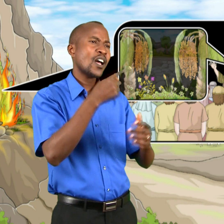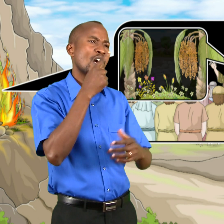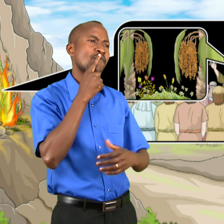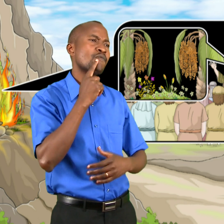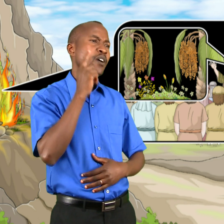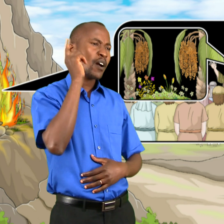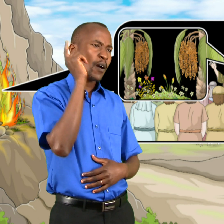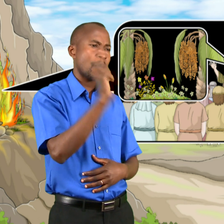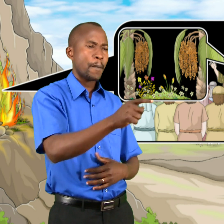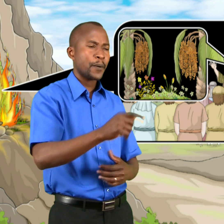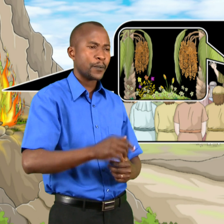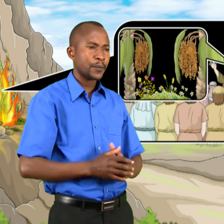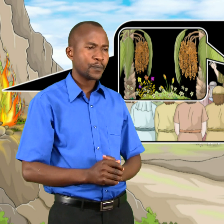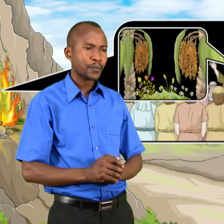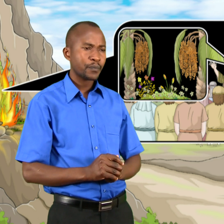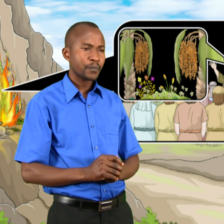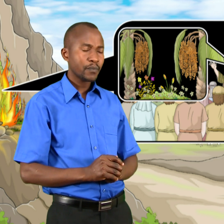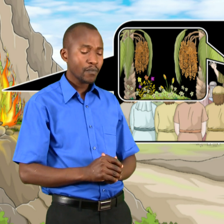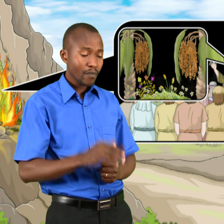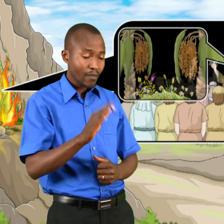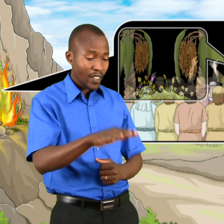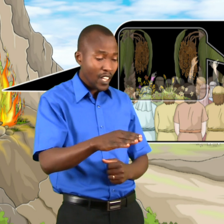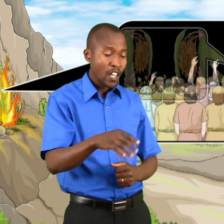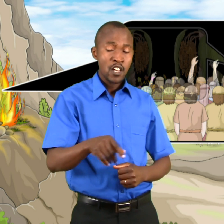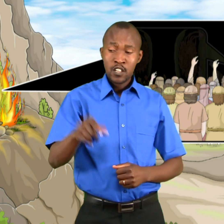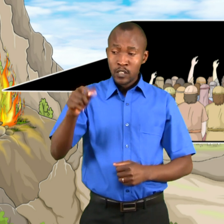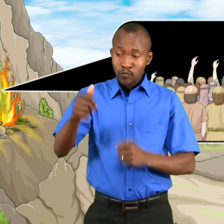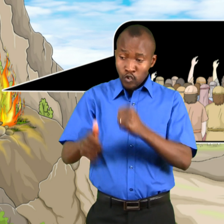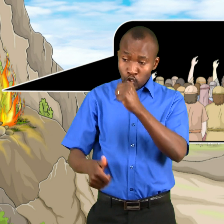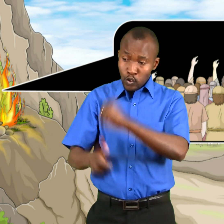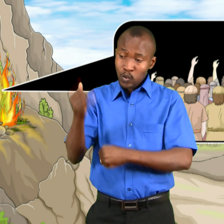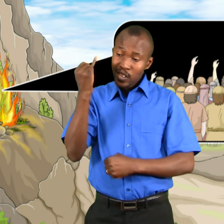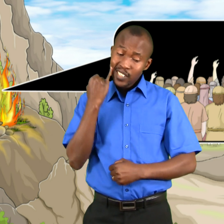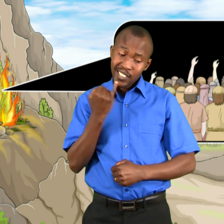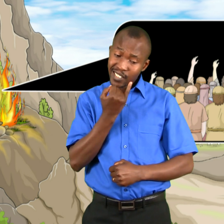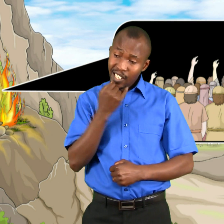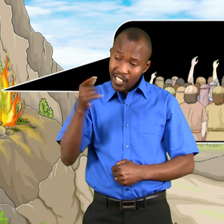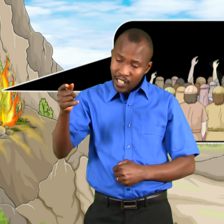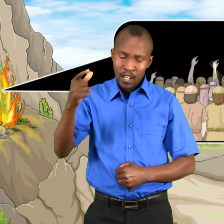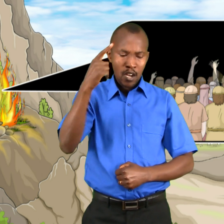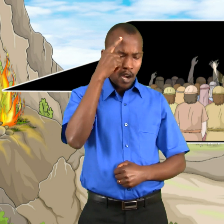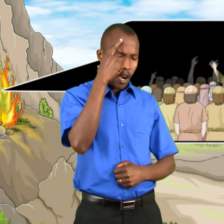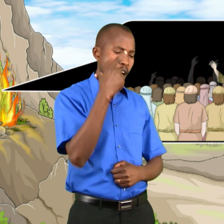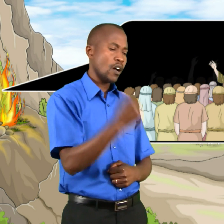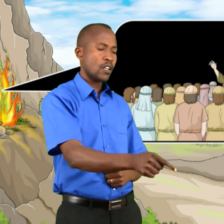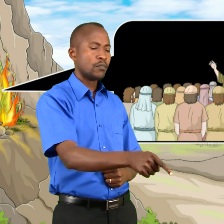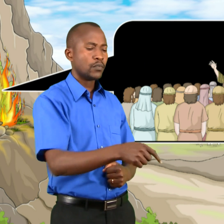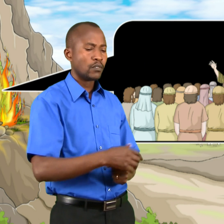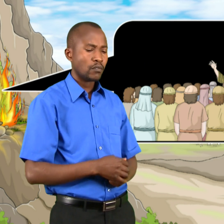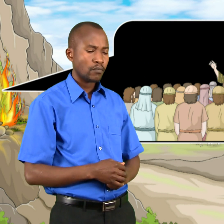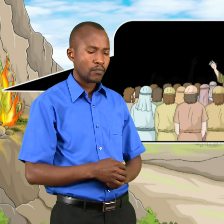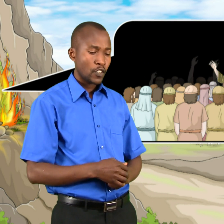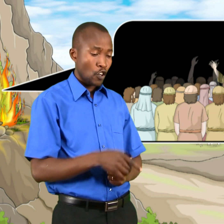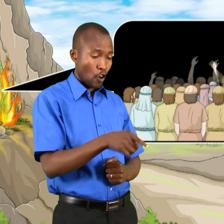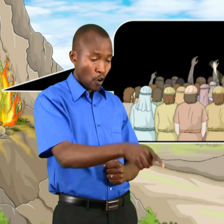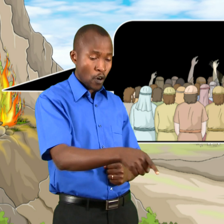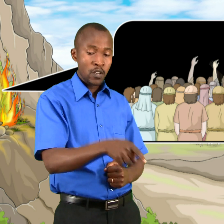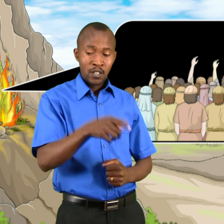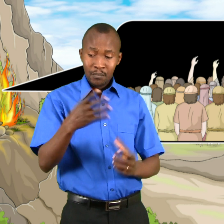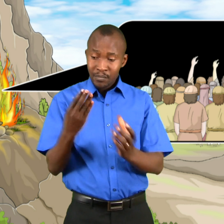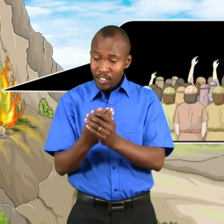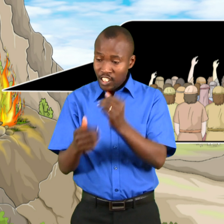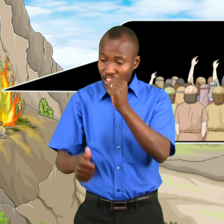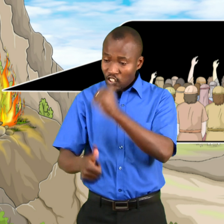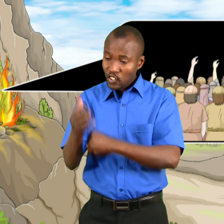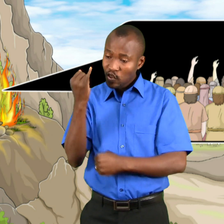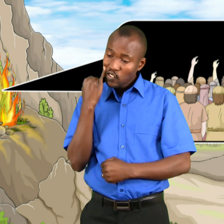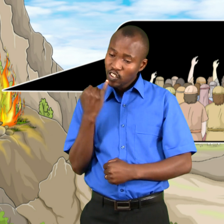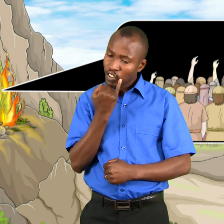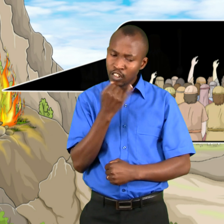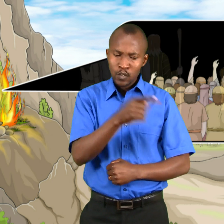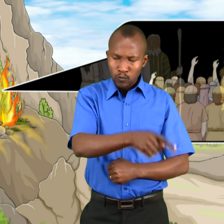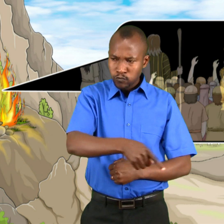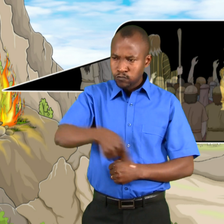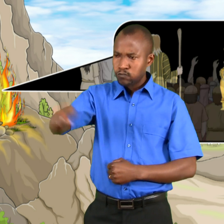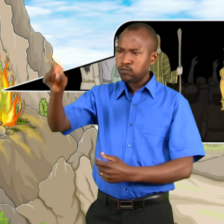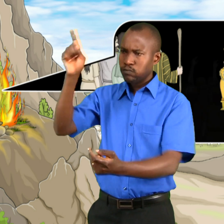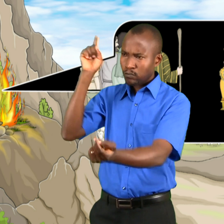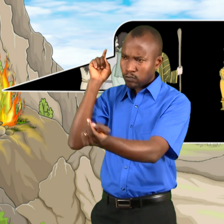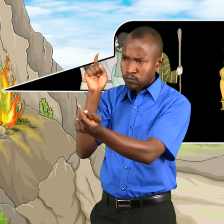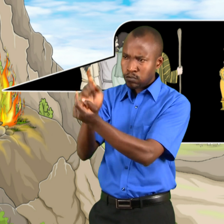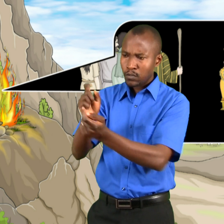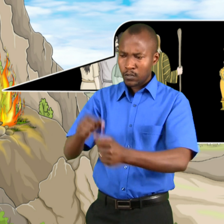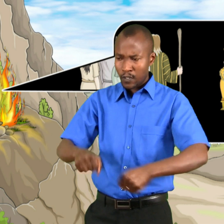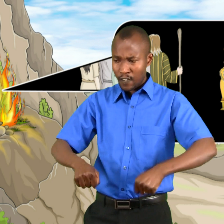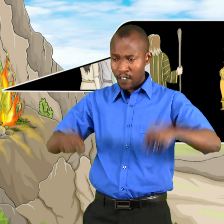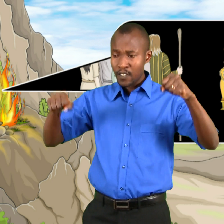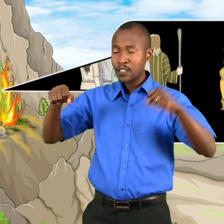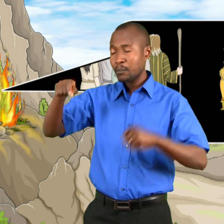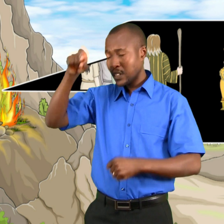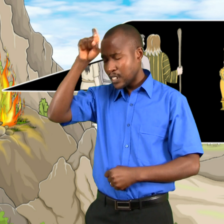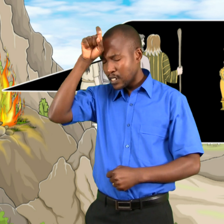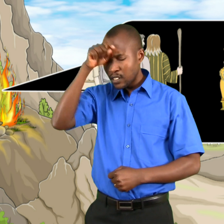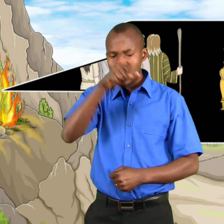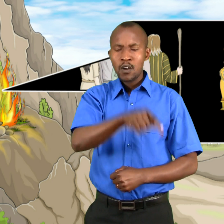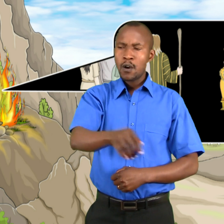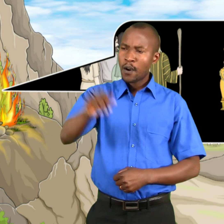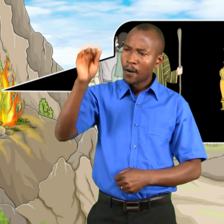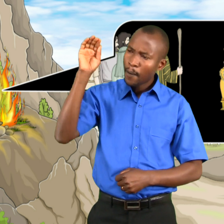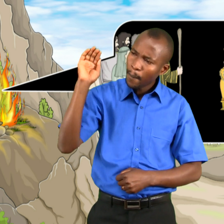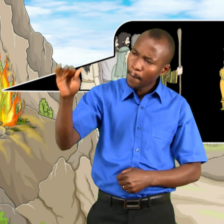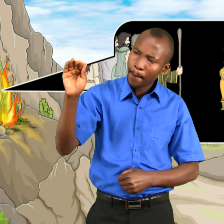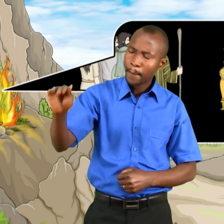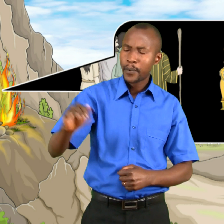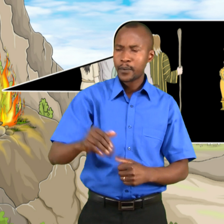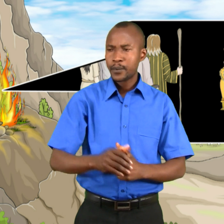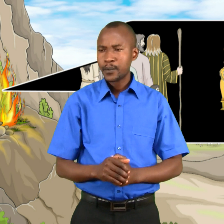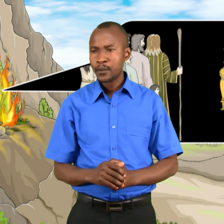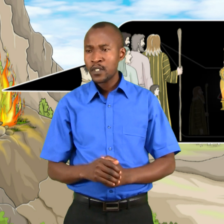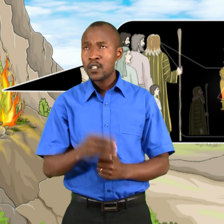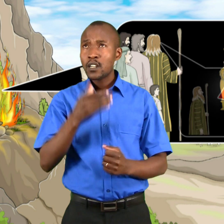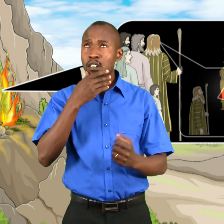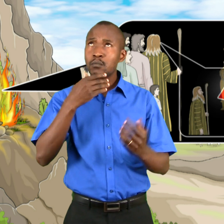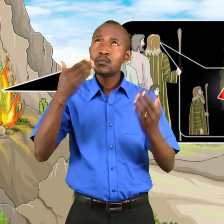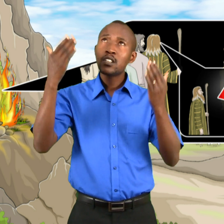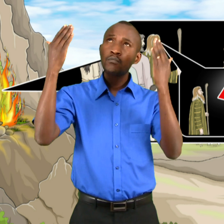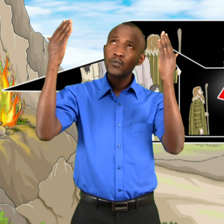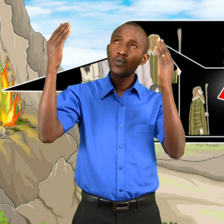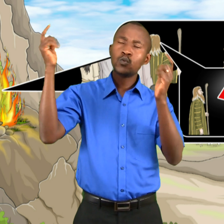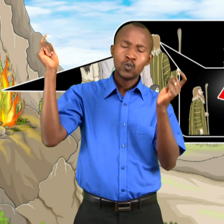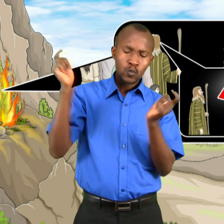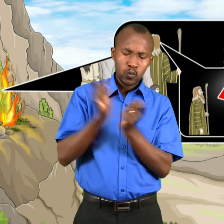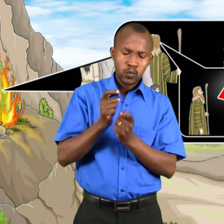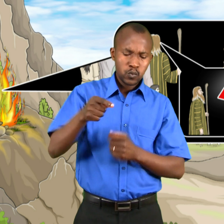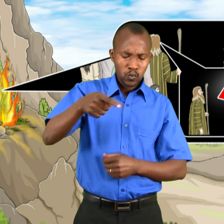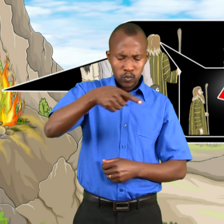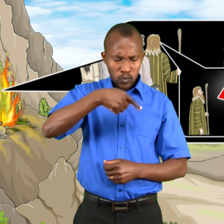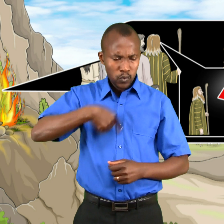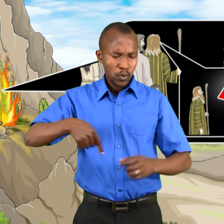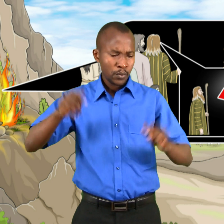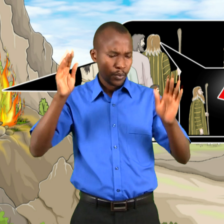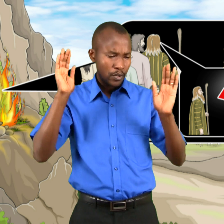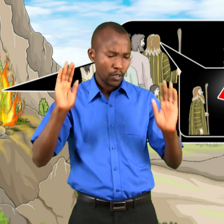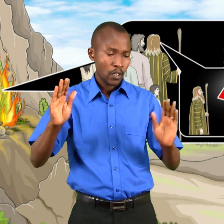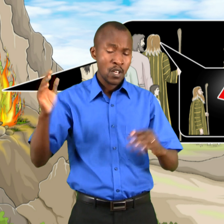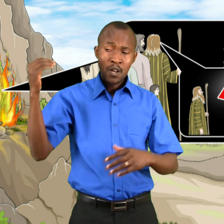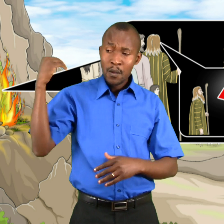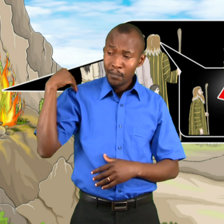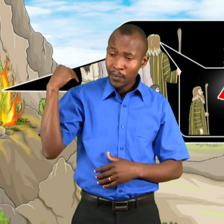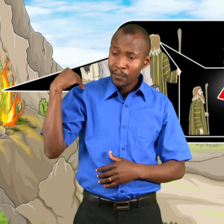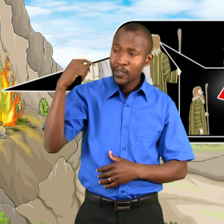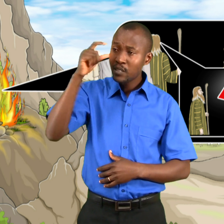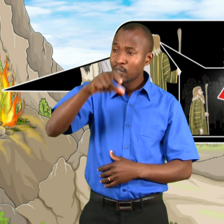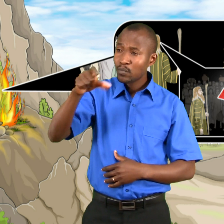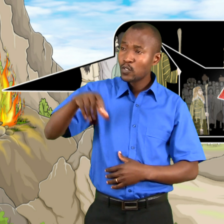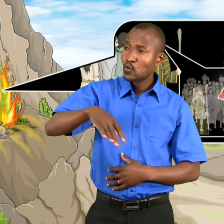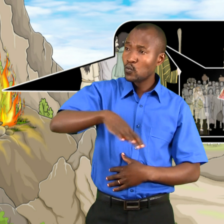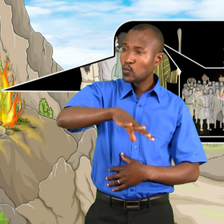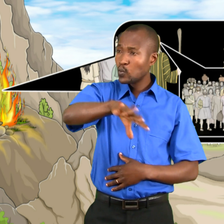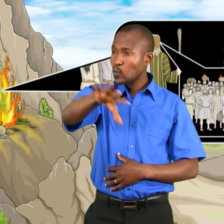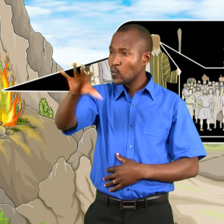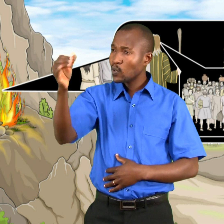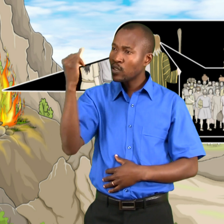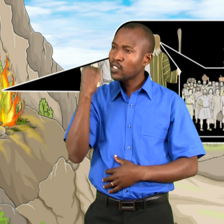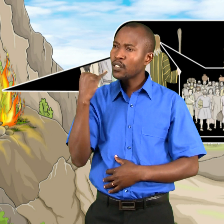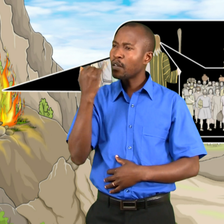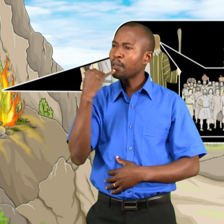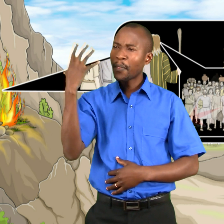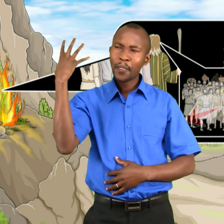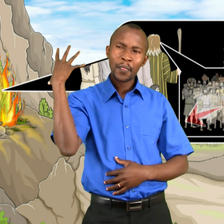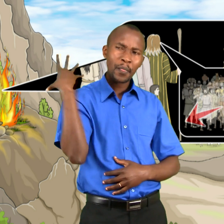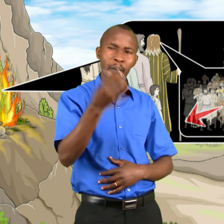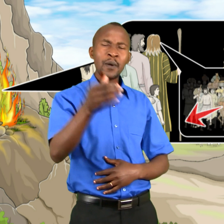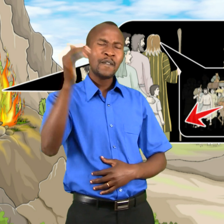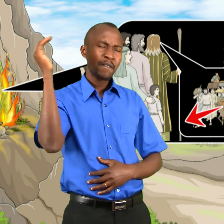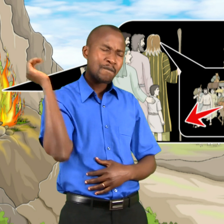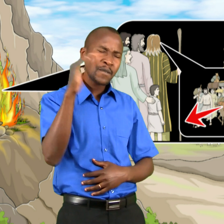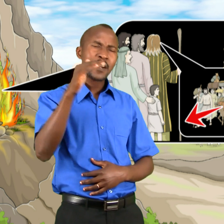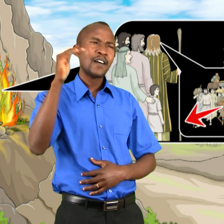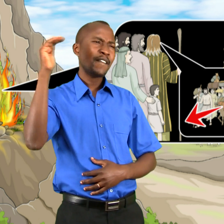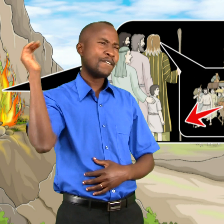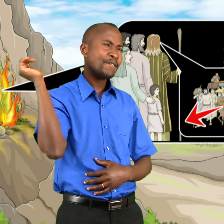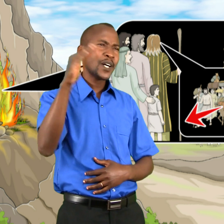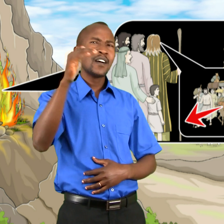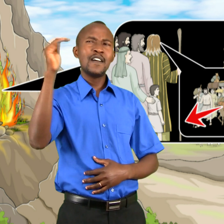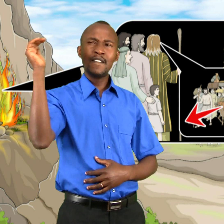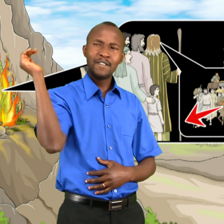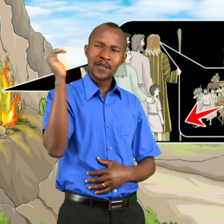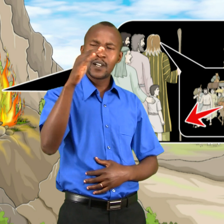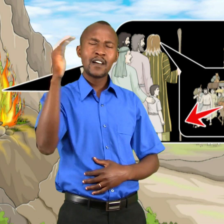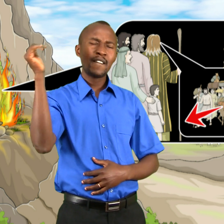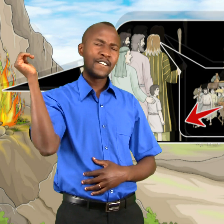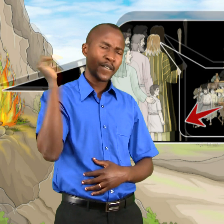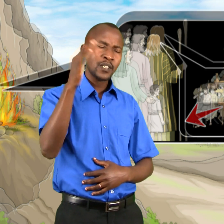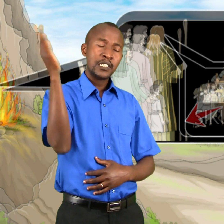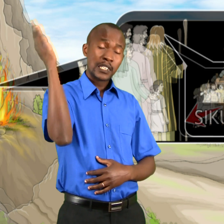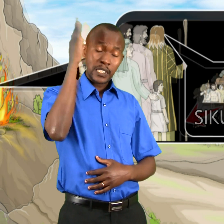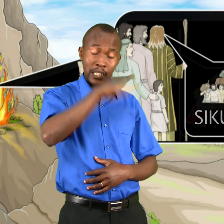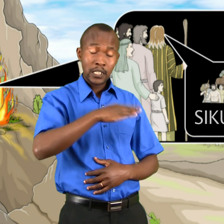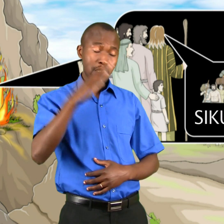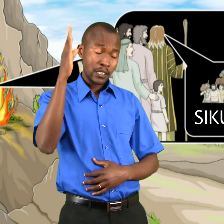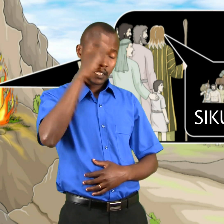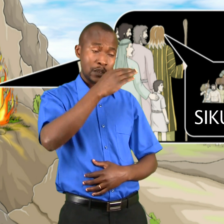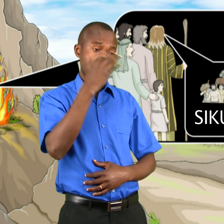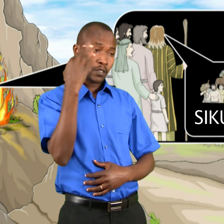The elders of Israel will listen to what you say, and you must go with them to the king of Egypt and tell him, ‘The LORD, the God of the Hebrews, has met with us.